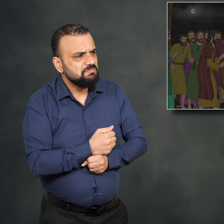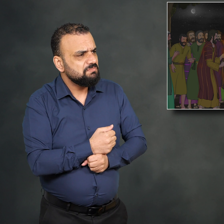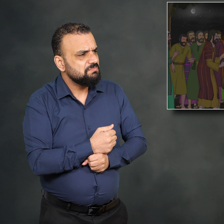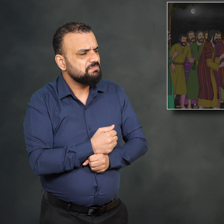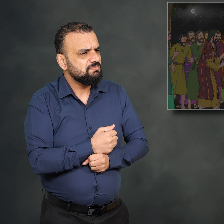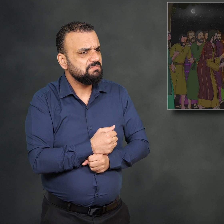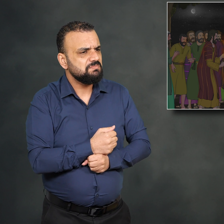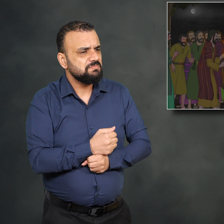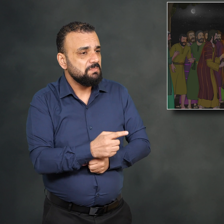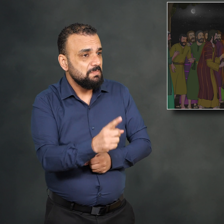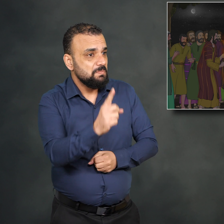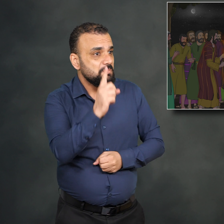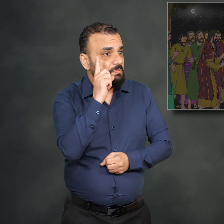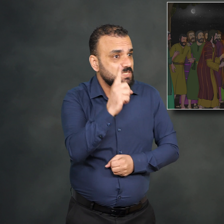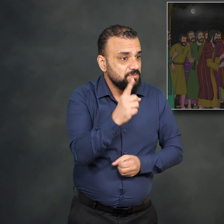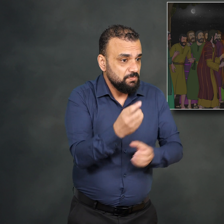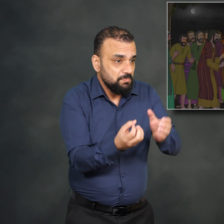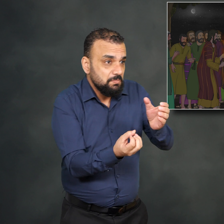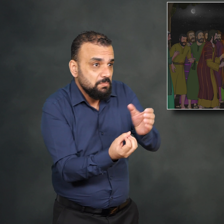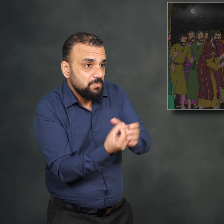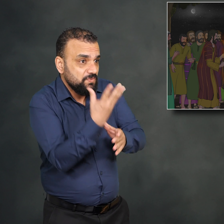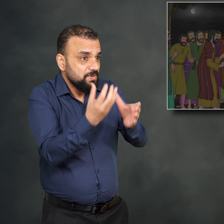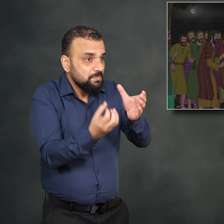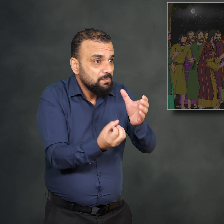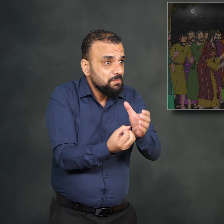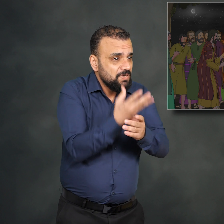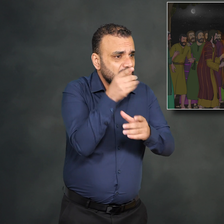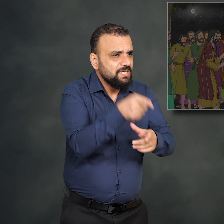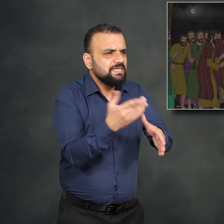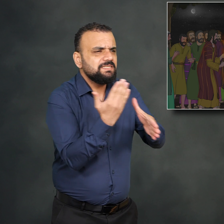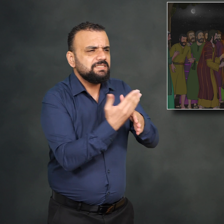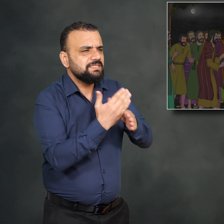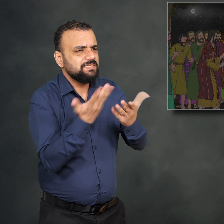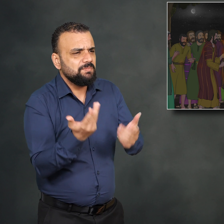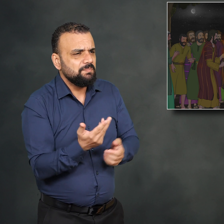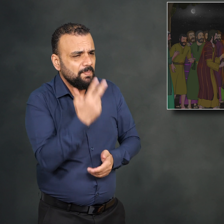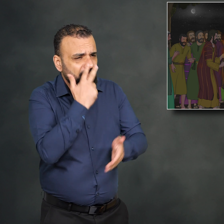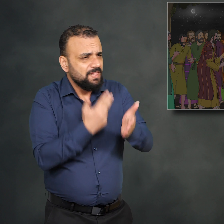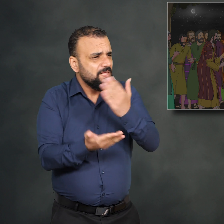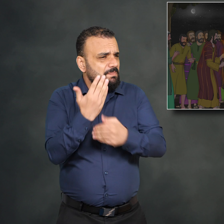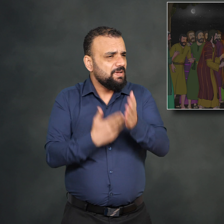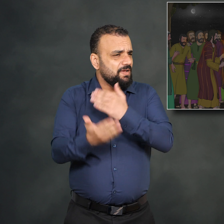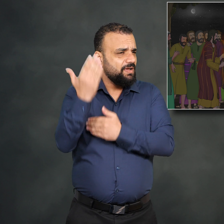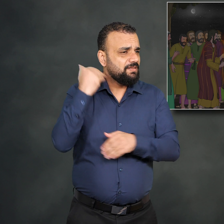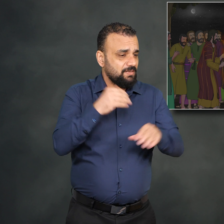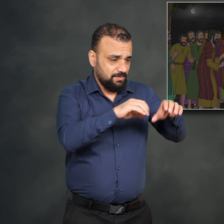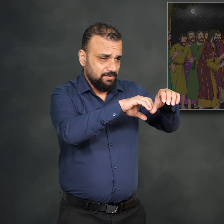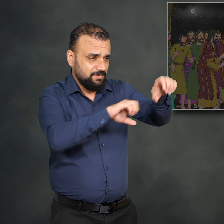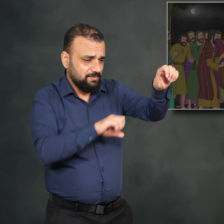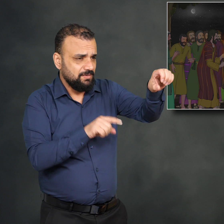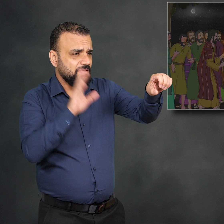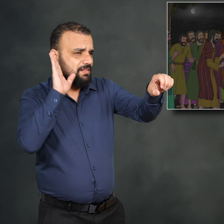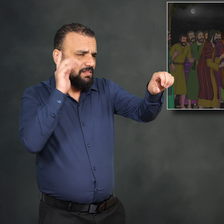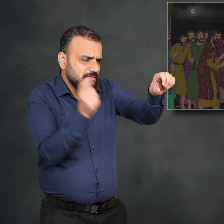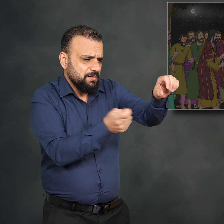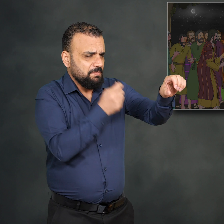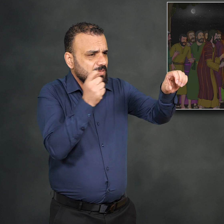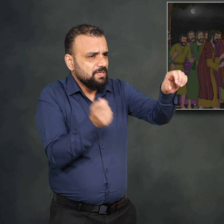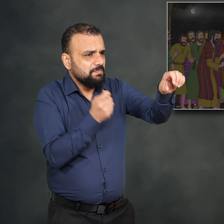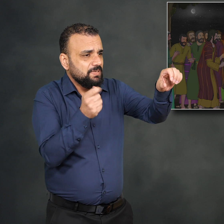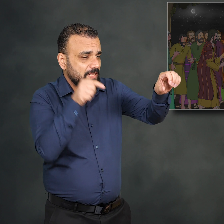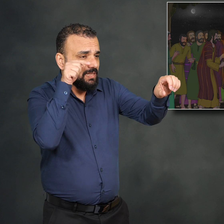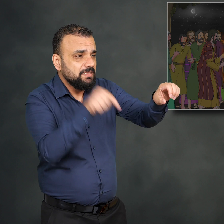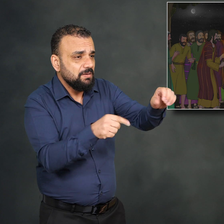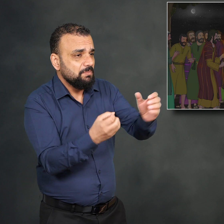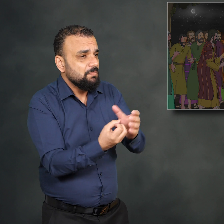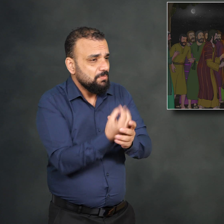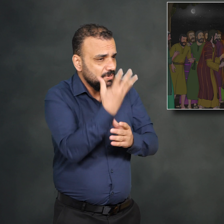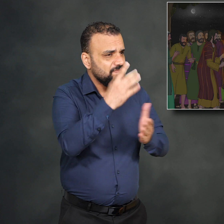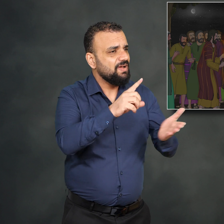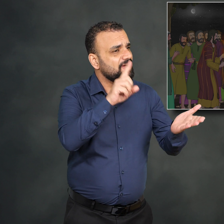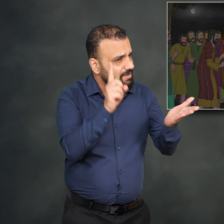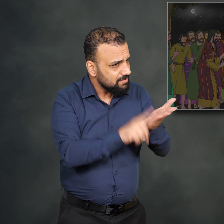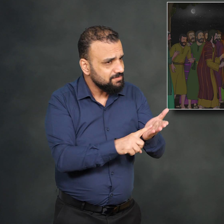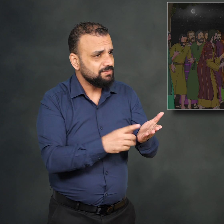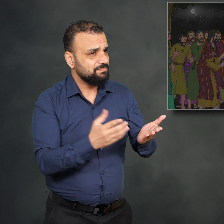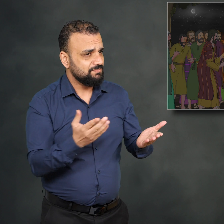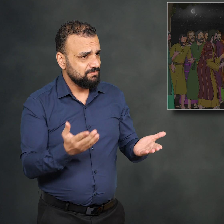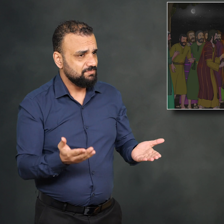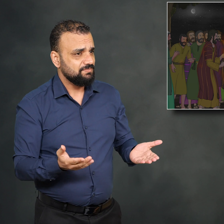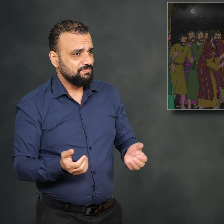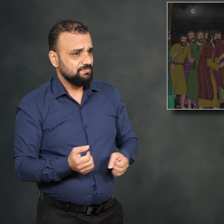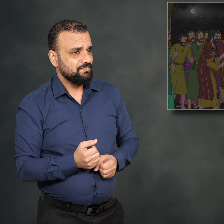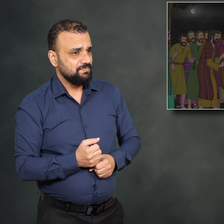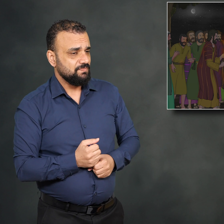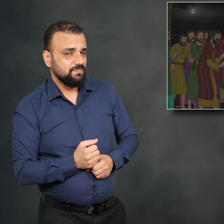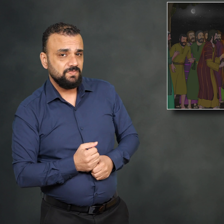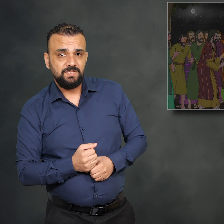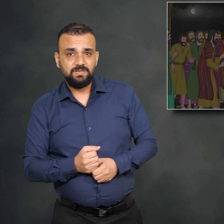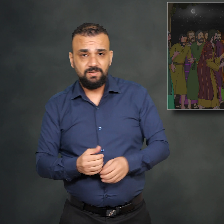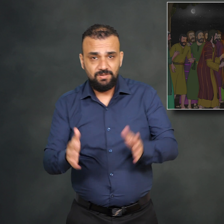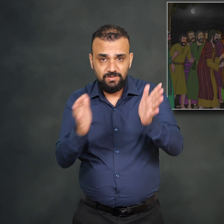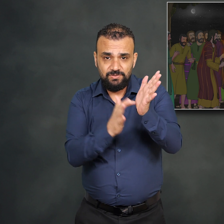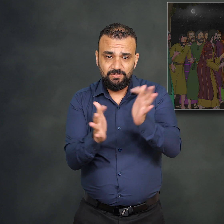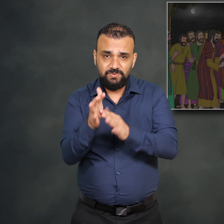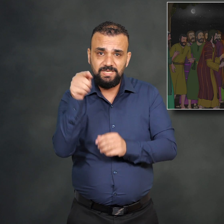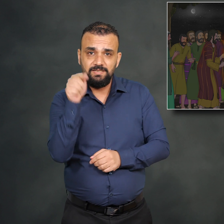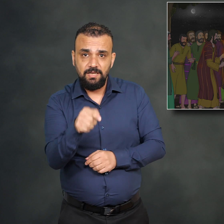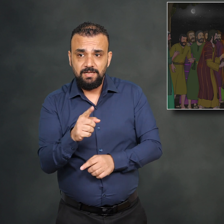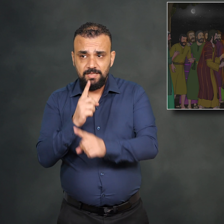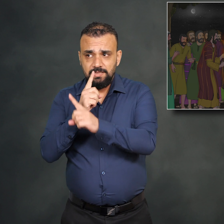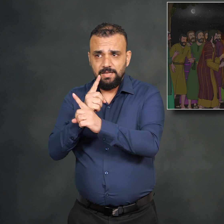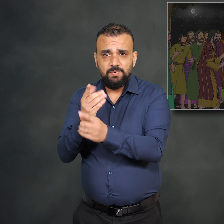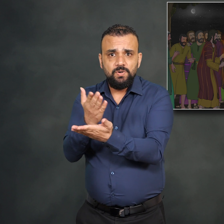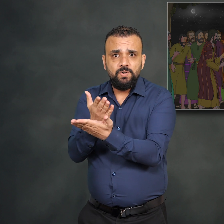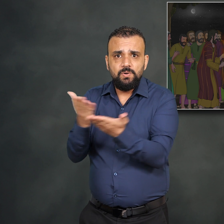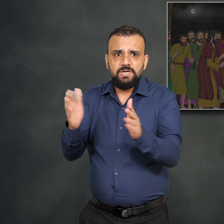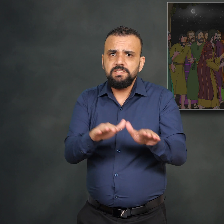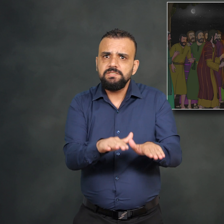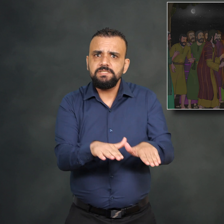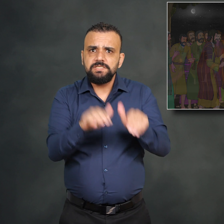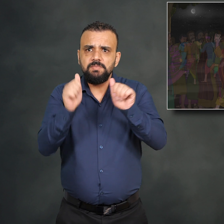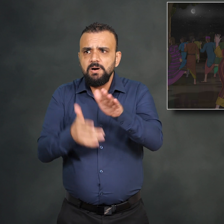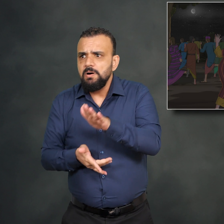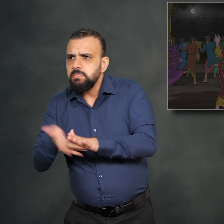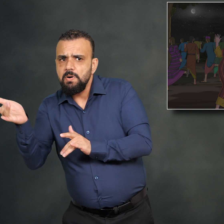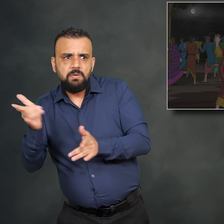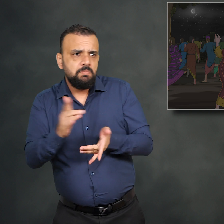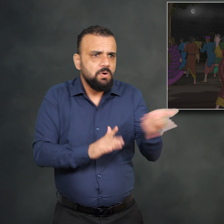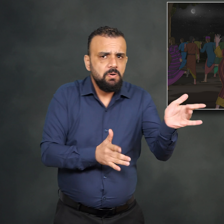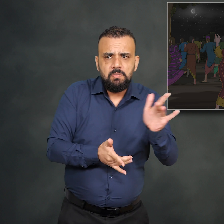But this has all happened so that the writings of the prophets would be fulfilled.”